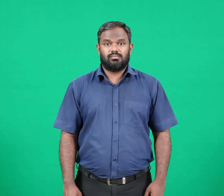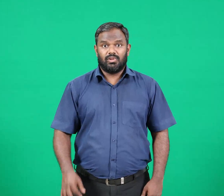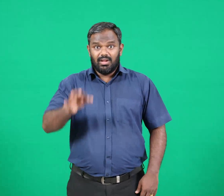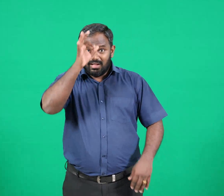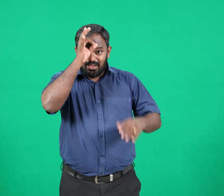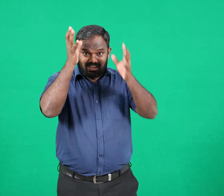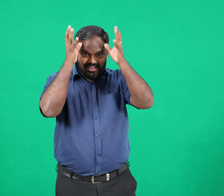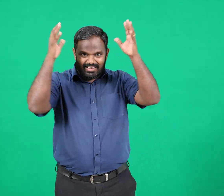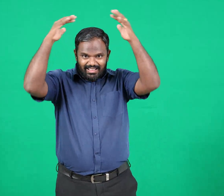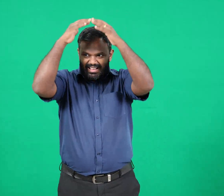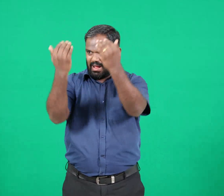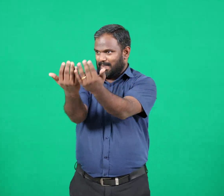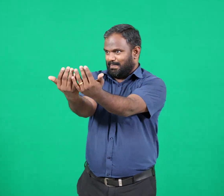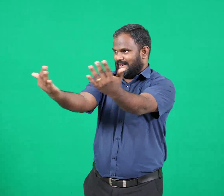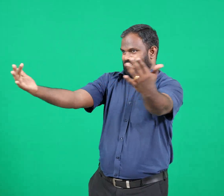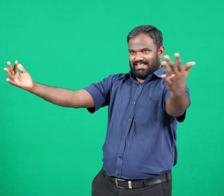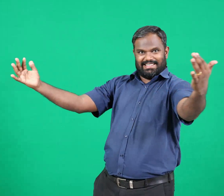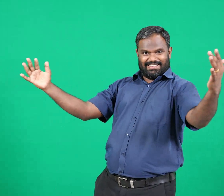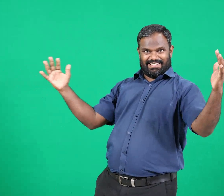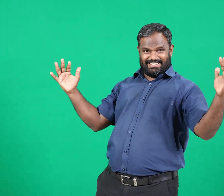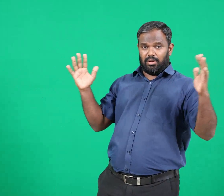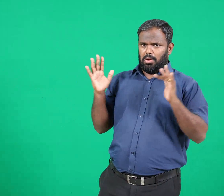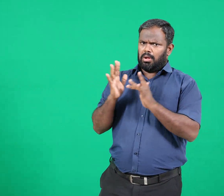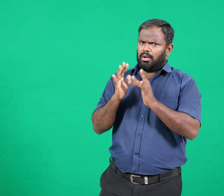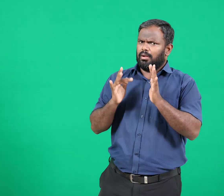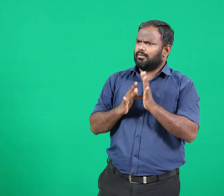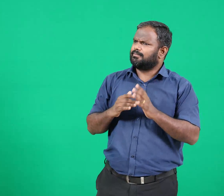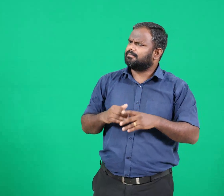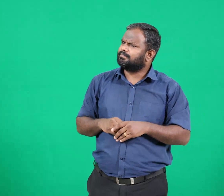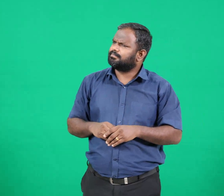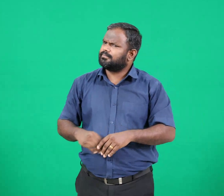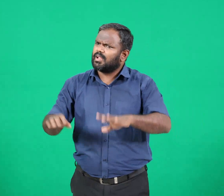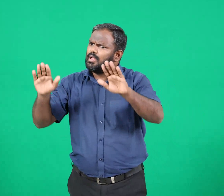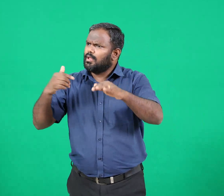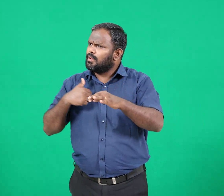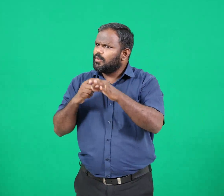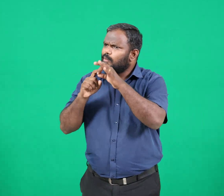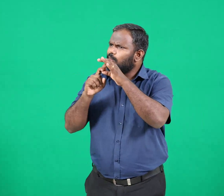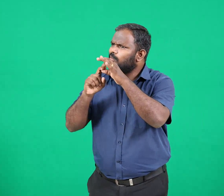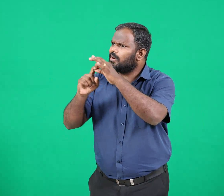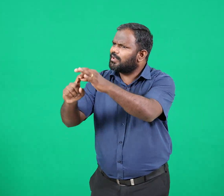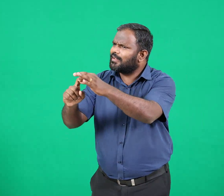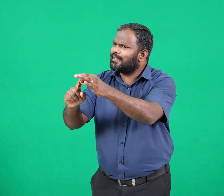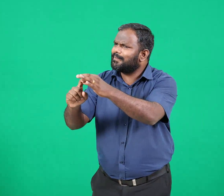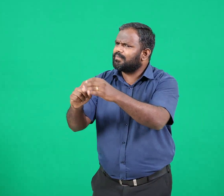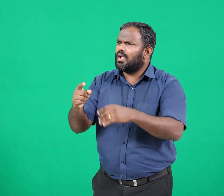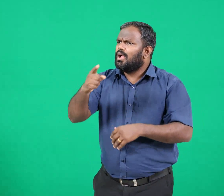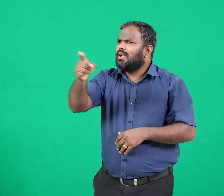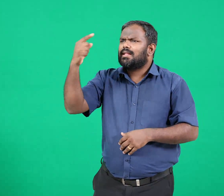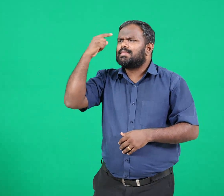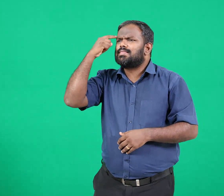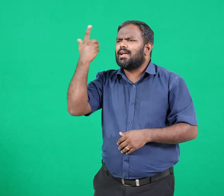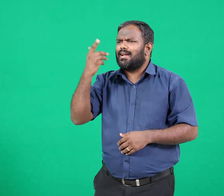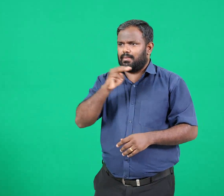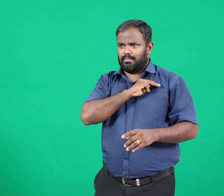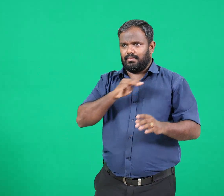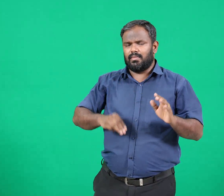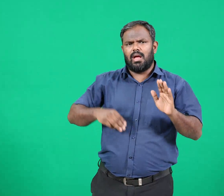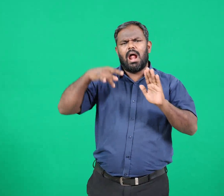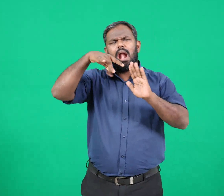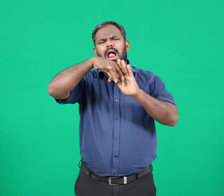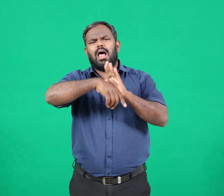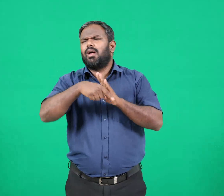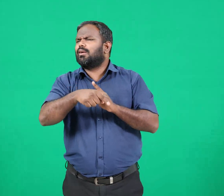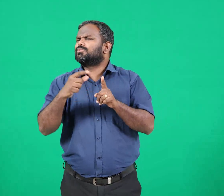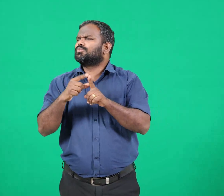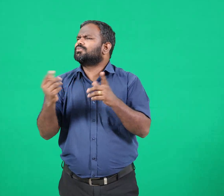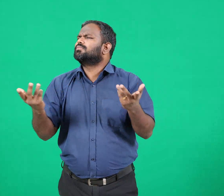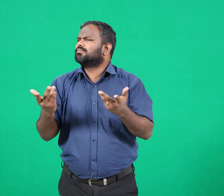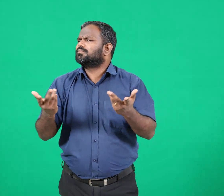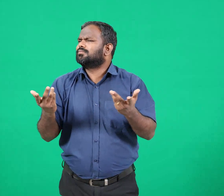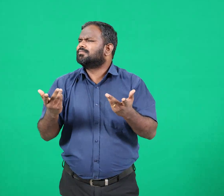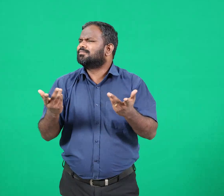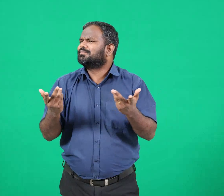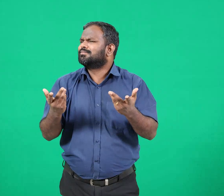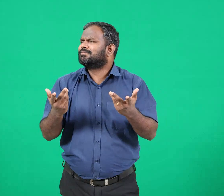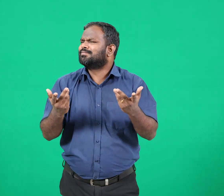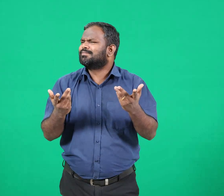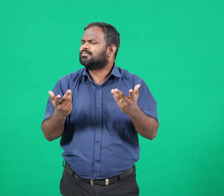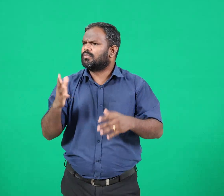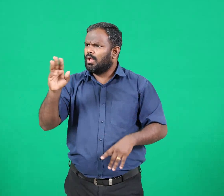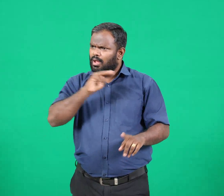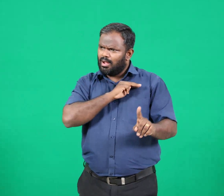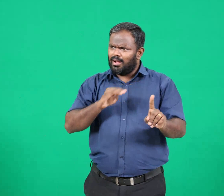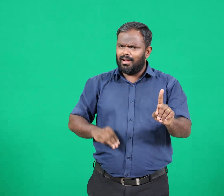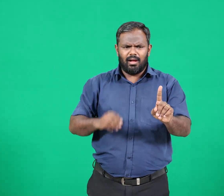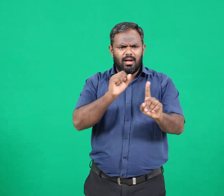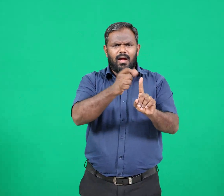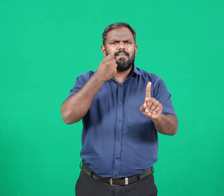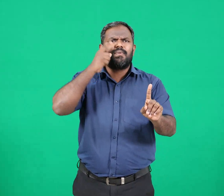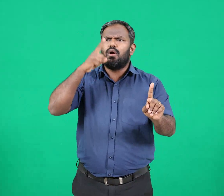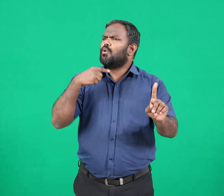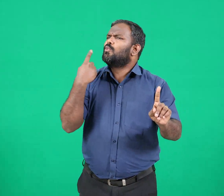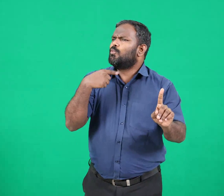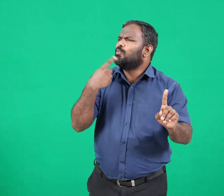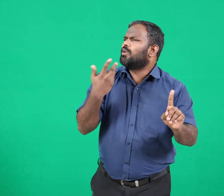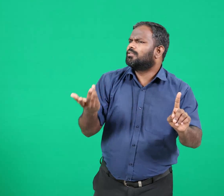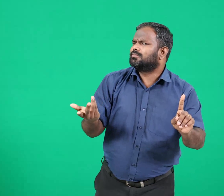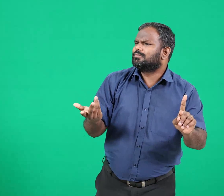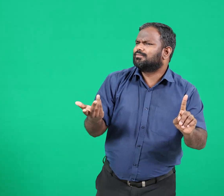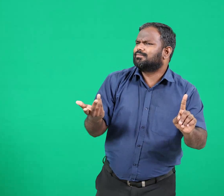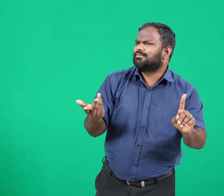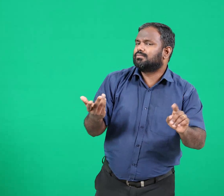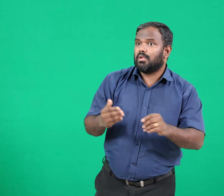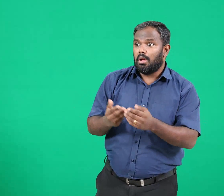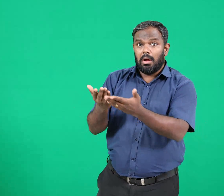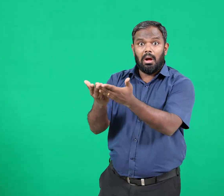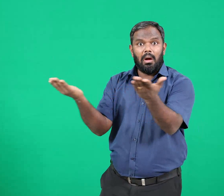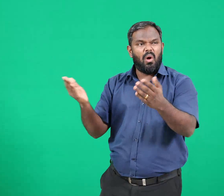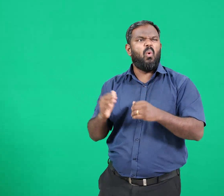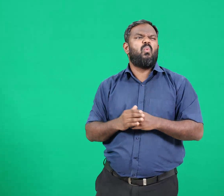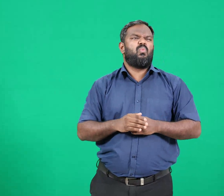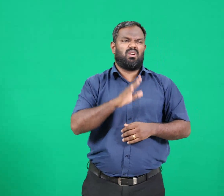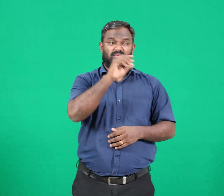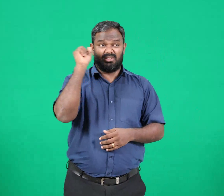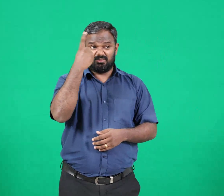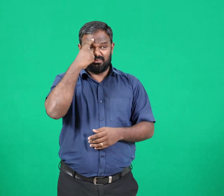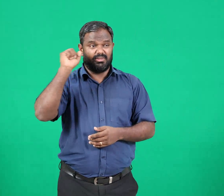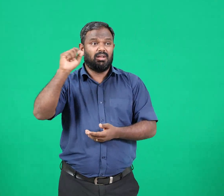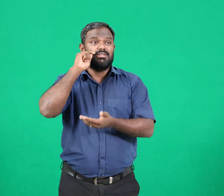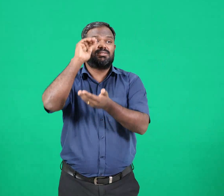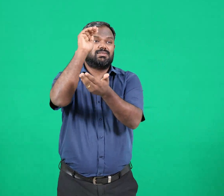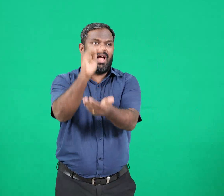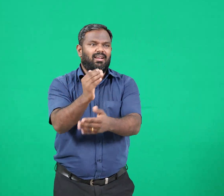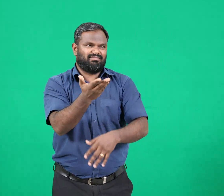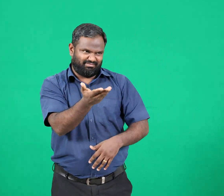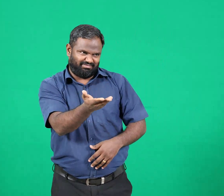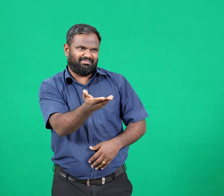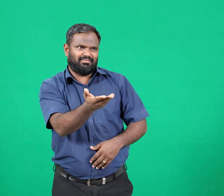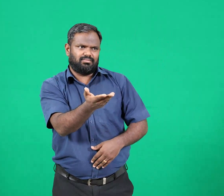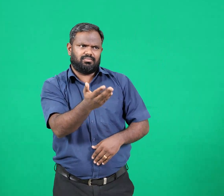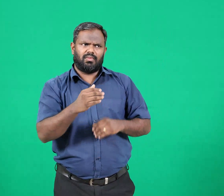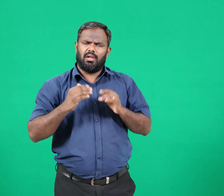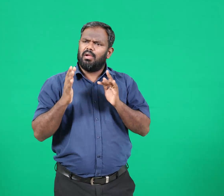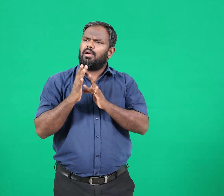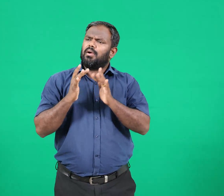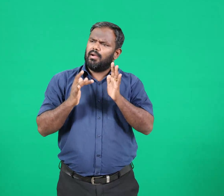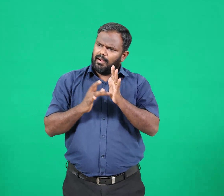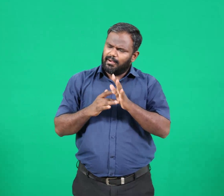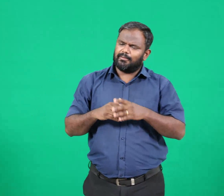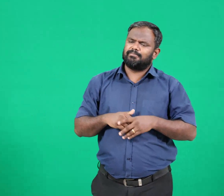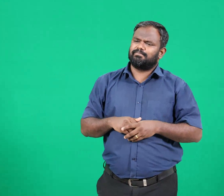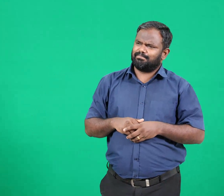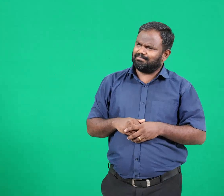While the Pharisees were assembled, Jesus questioned them: "What do you think about the Christ? Whose son is He?"